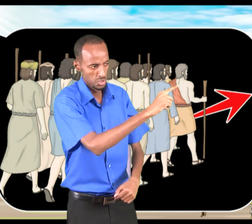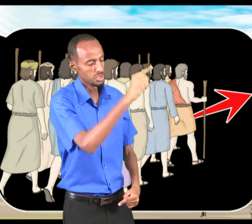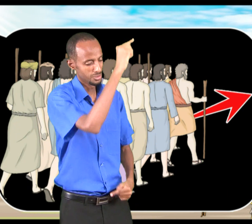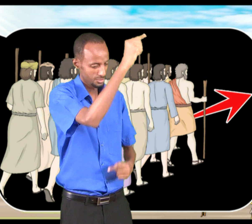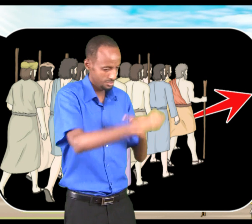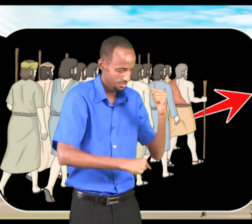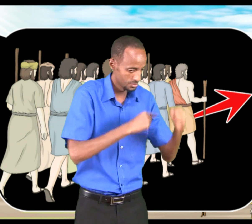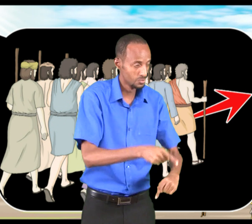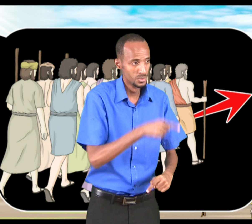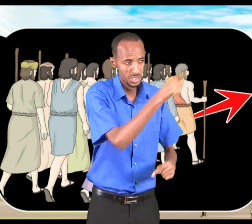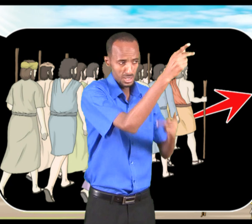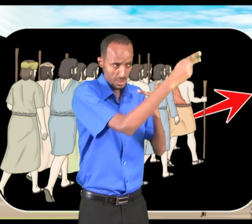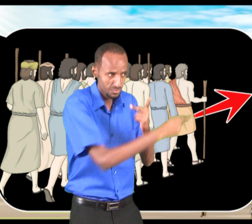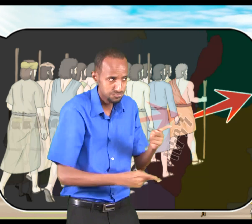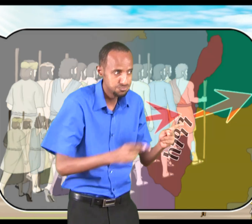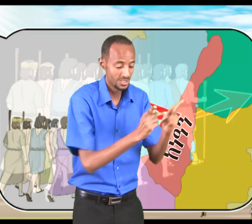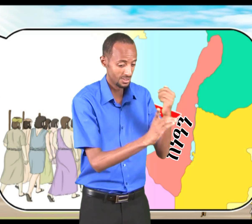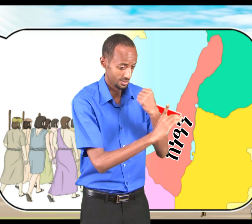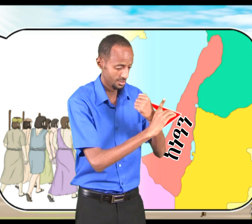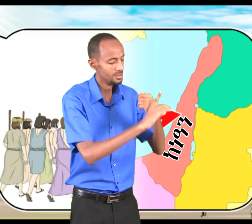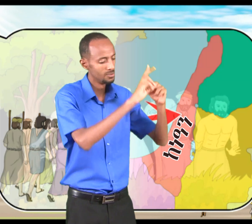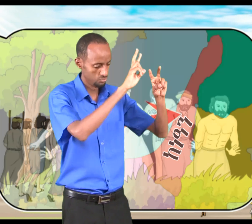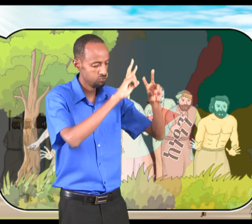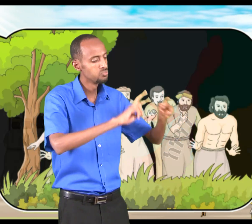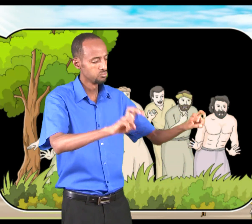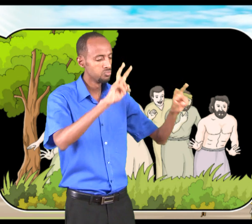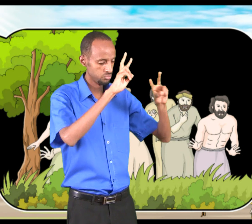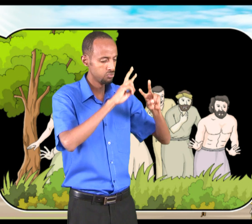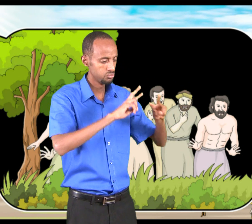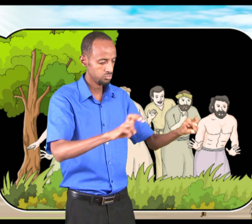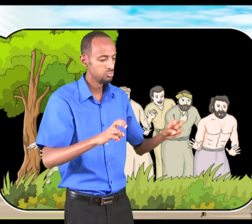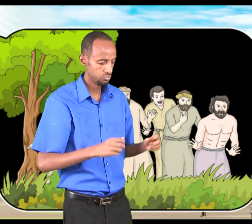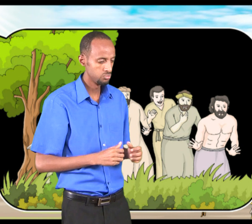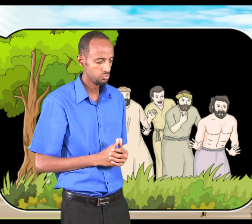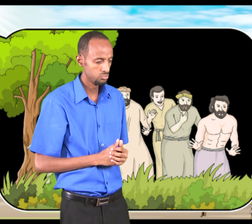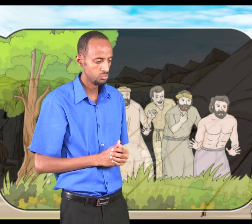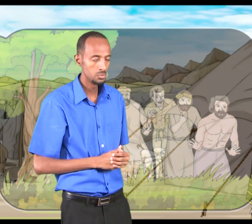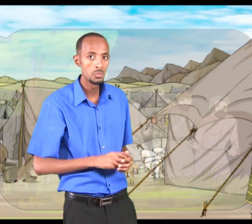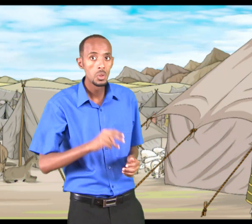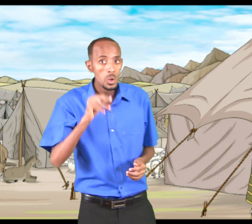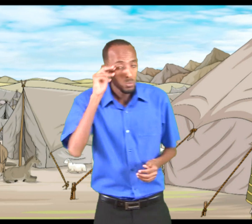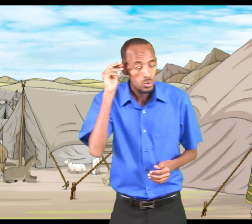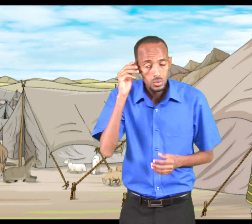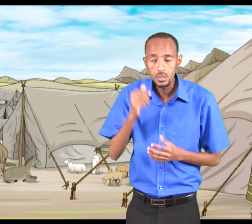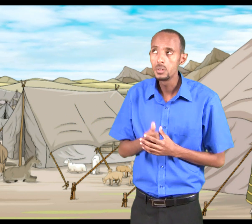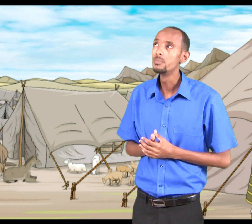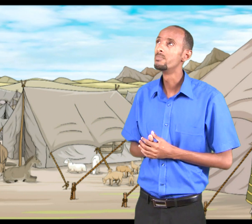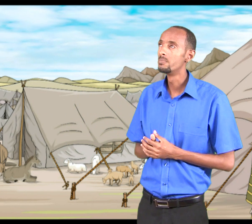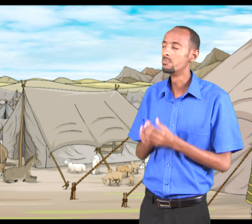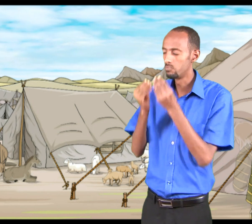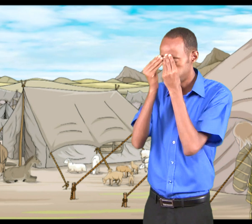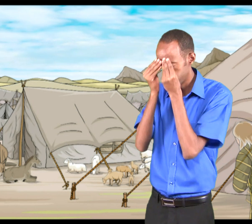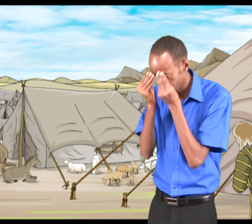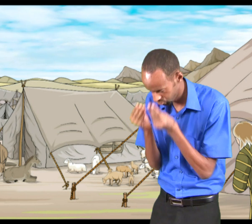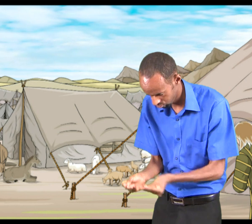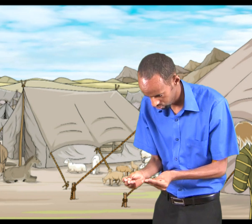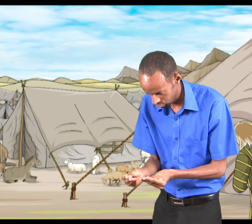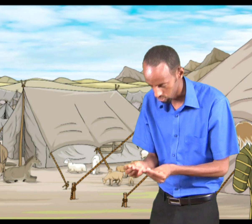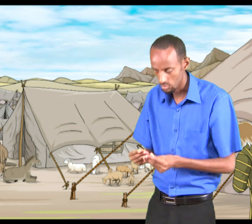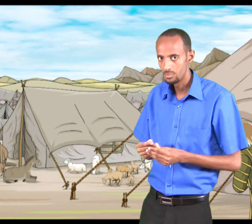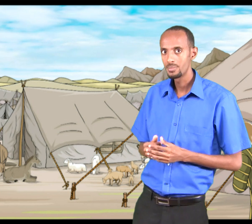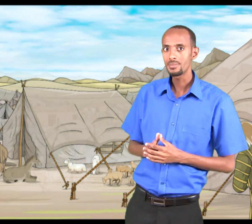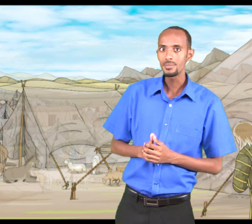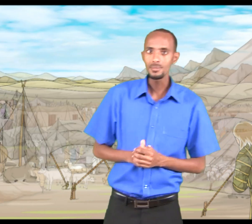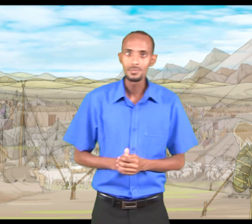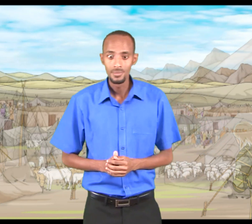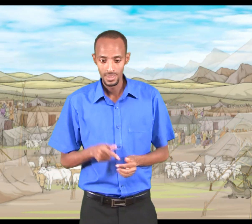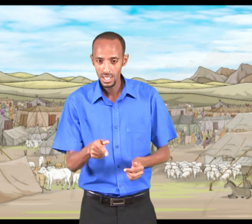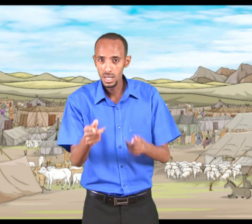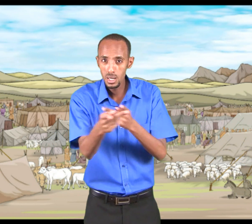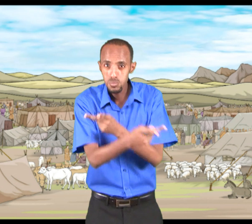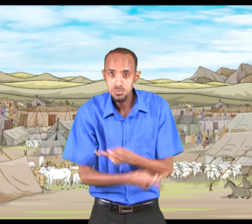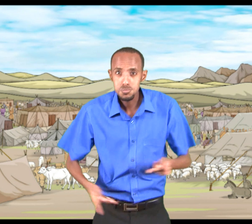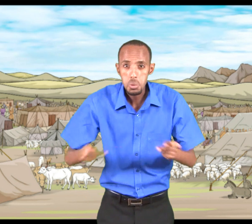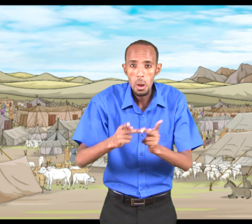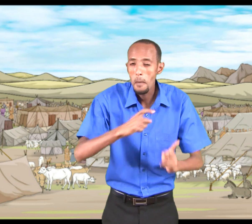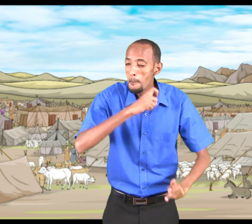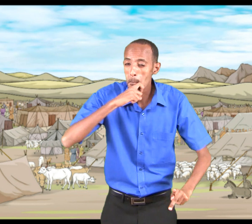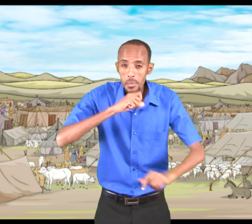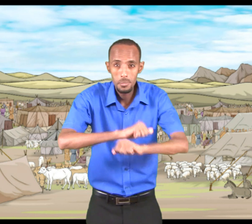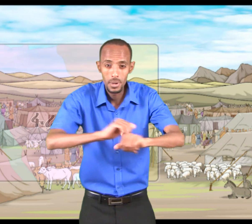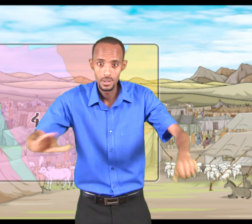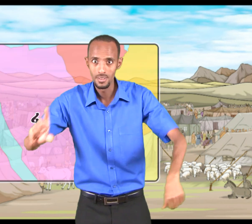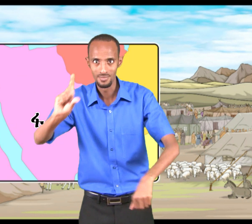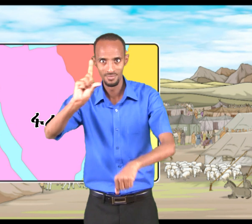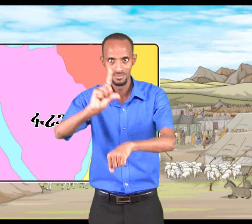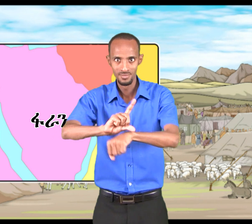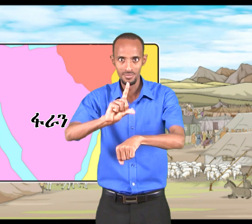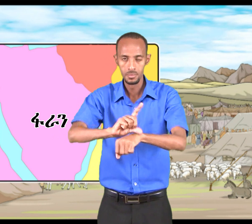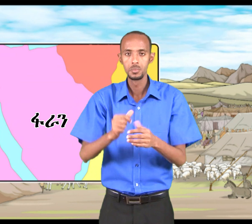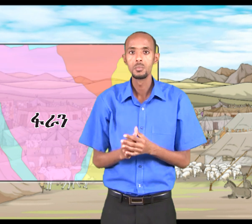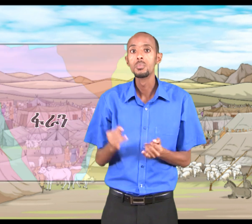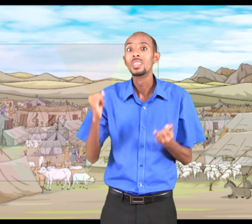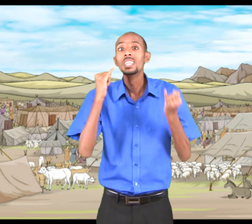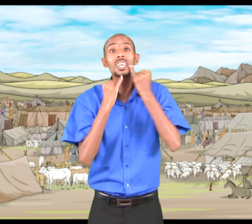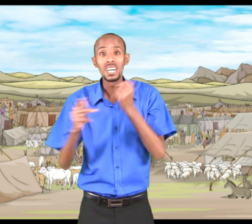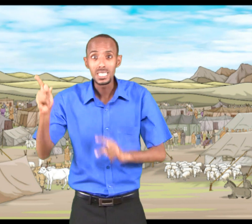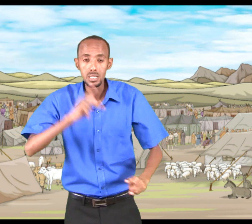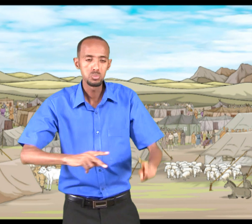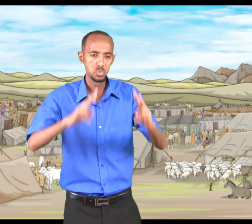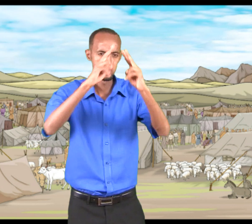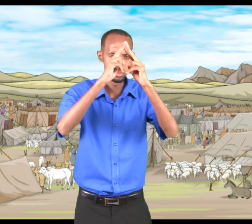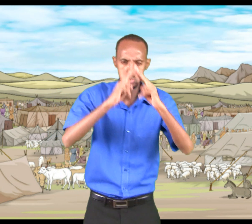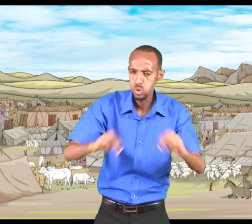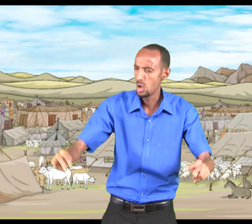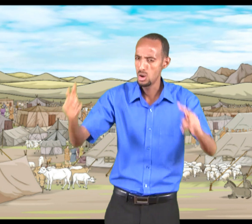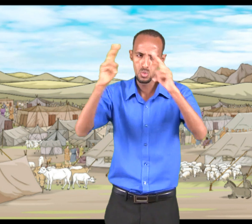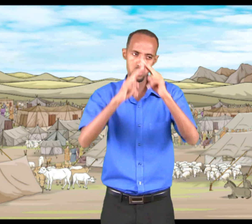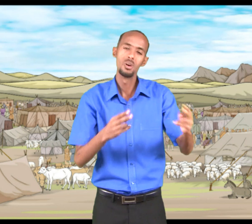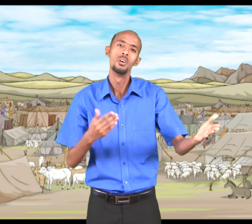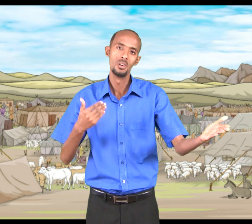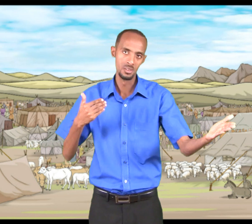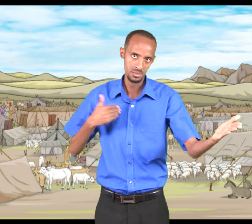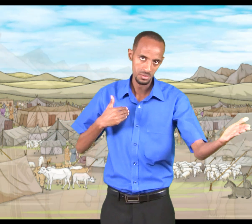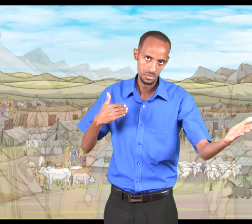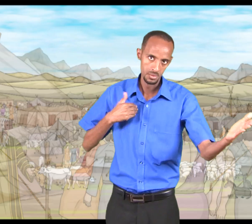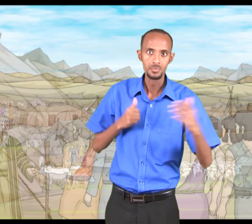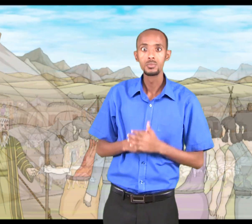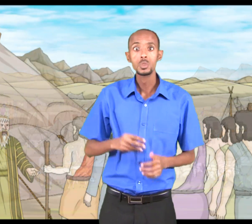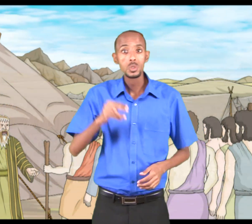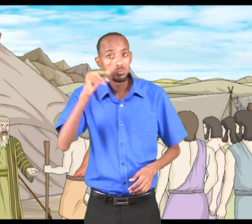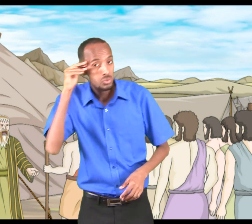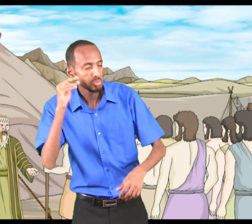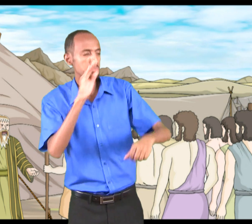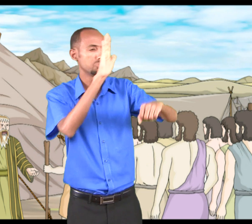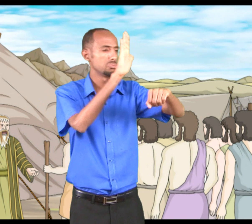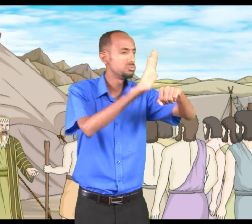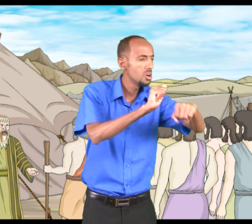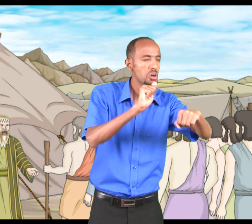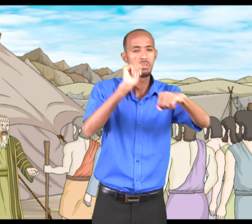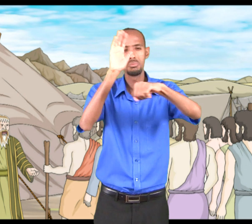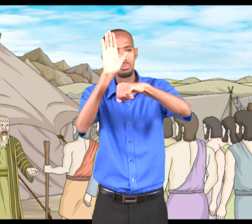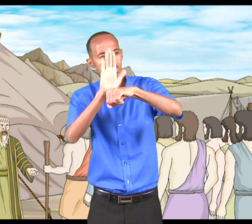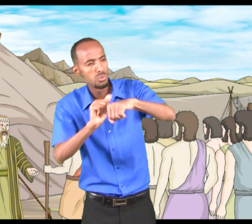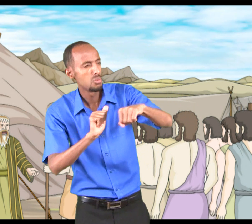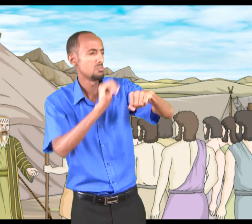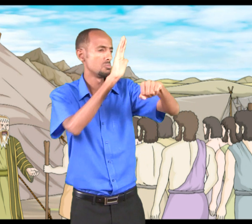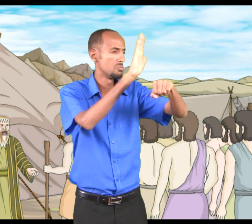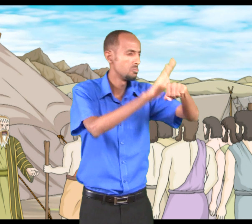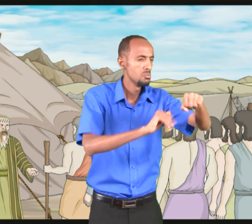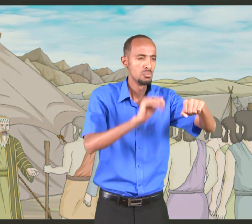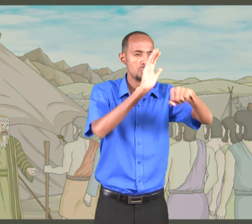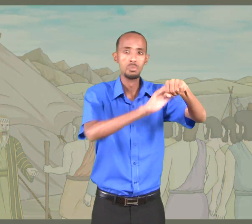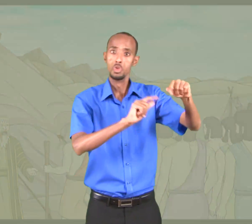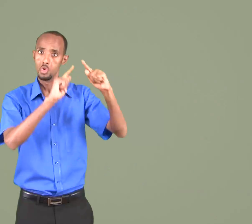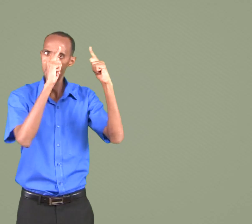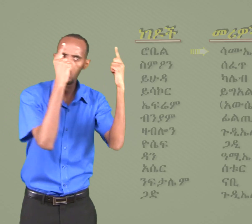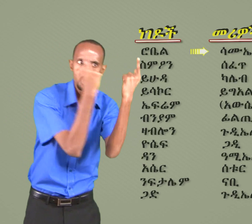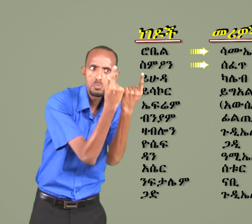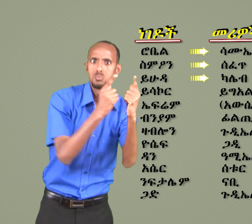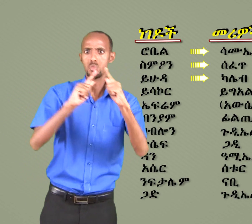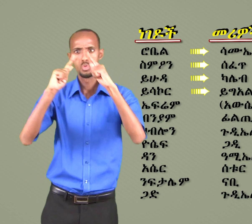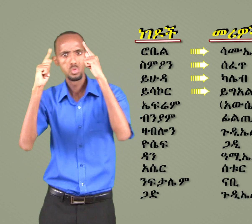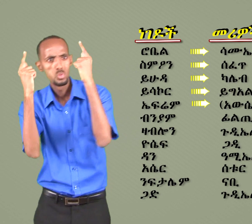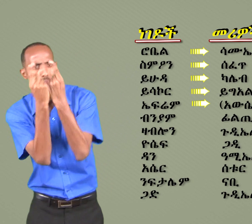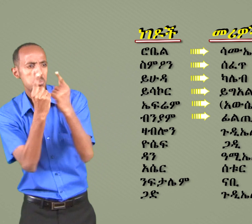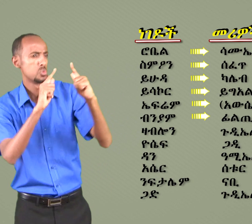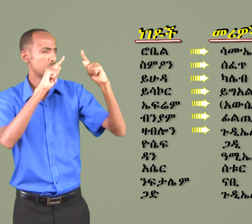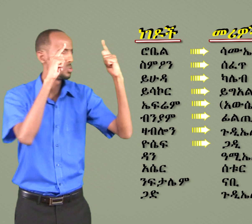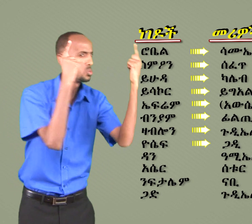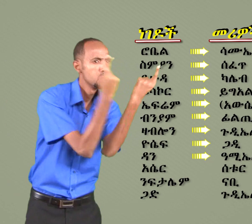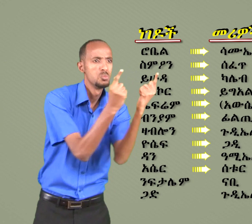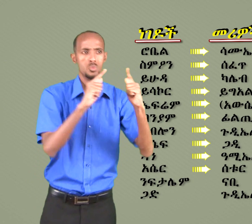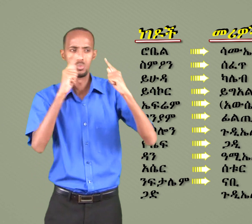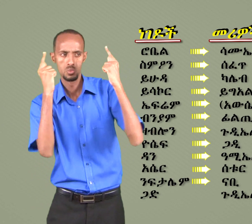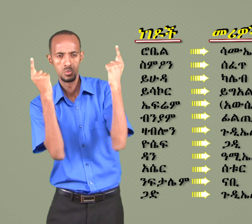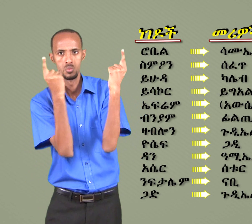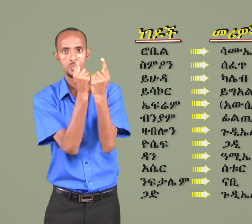So at the consent of the LORD, Moses sent them out from the Wilderness of Paran.